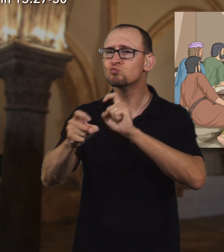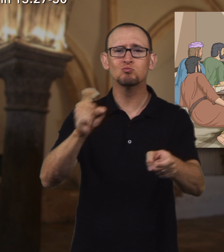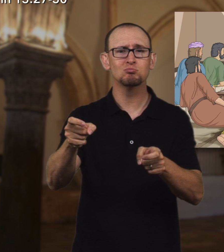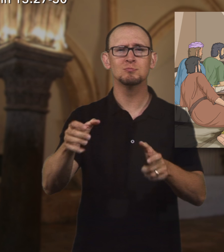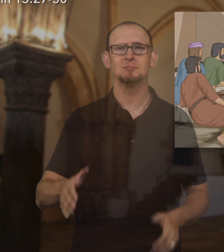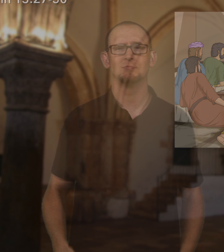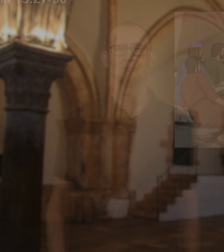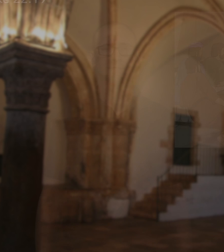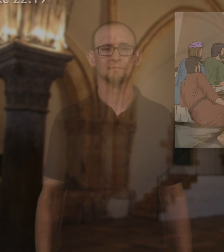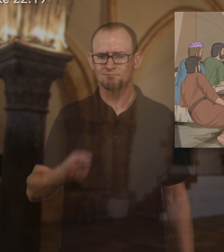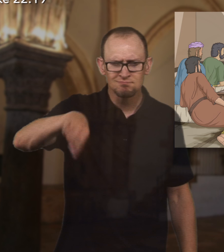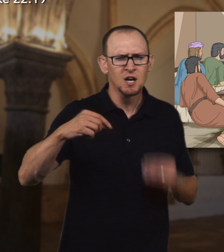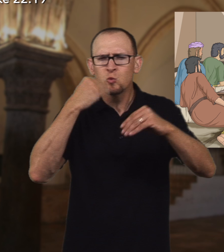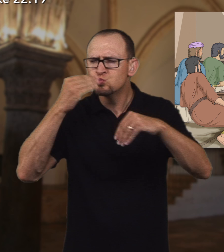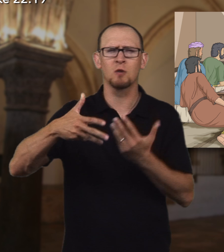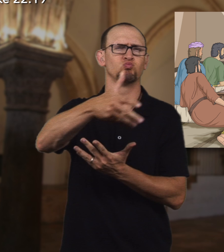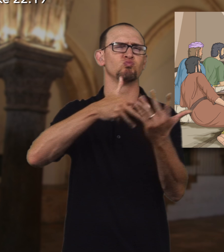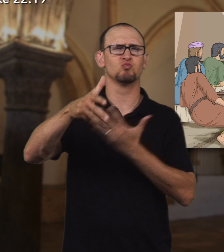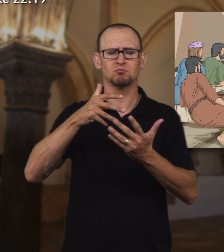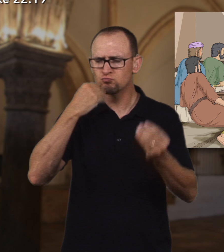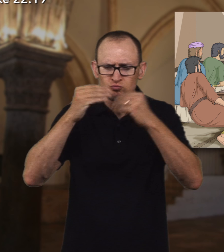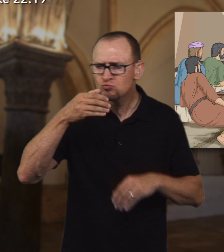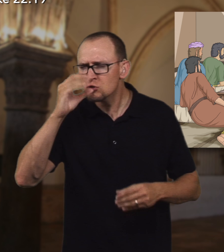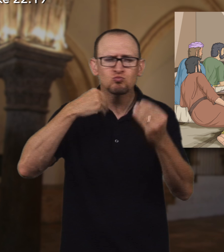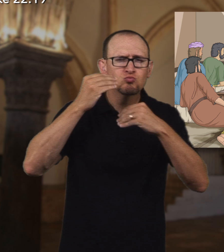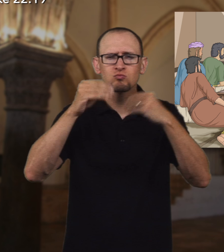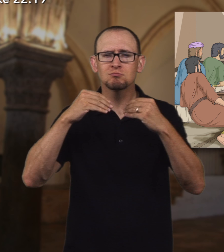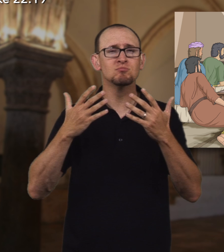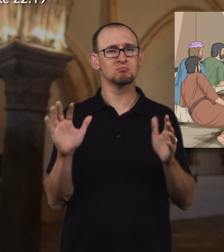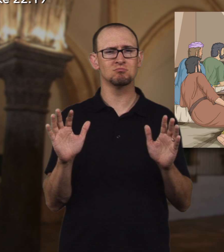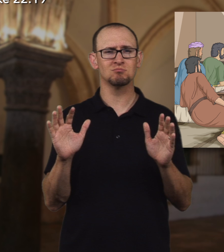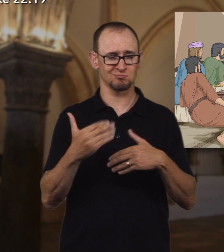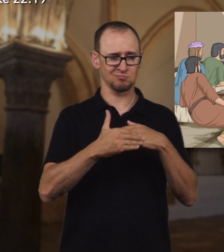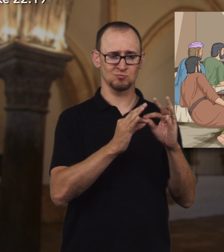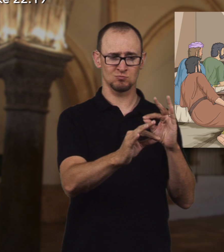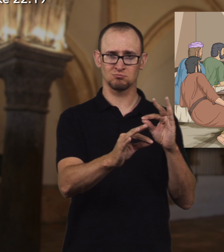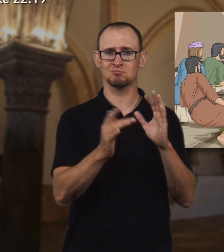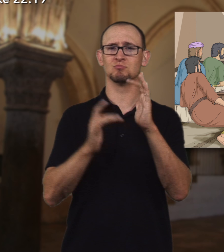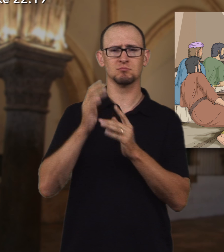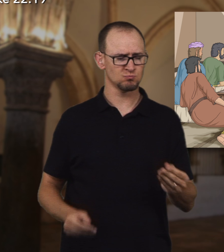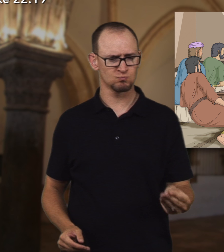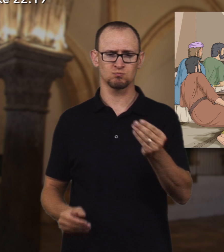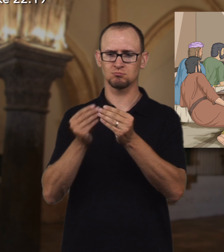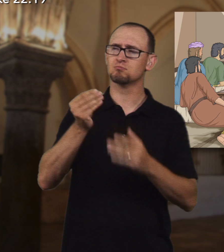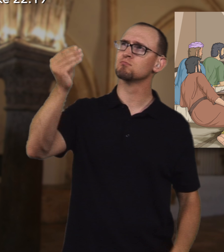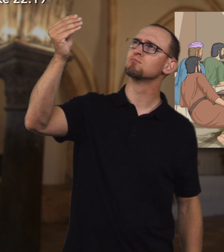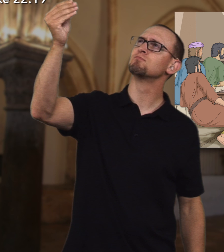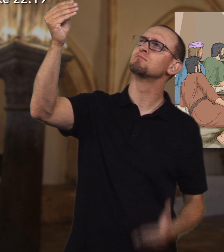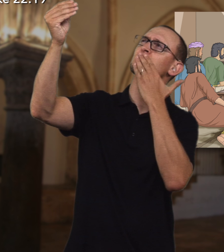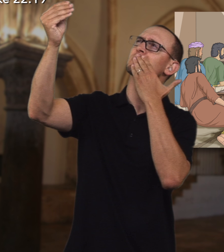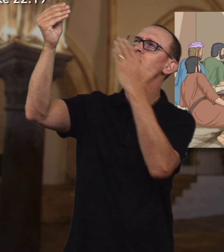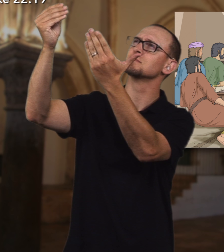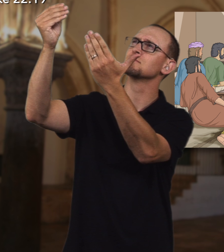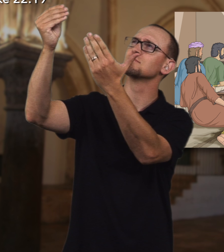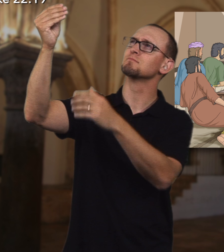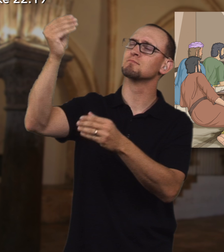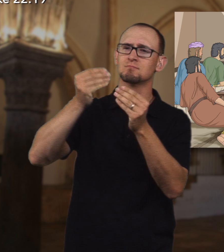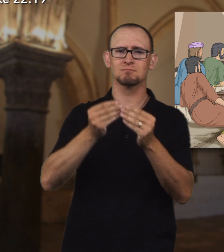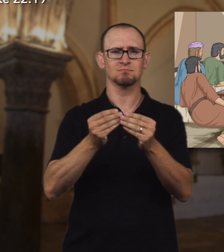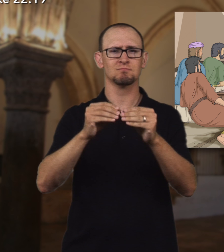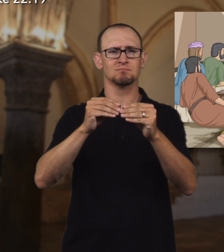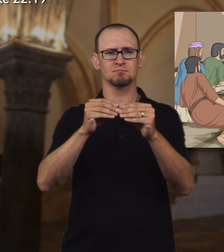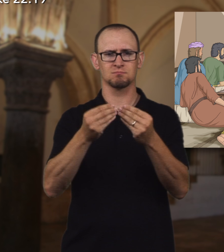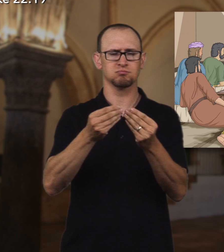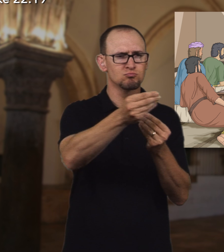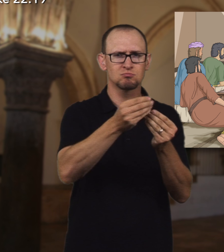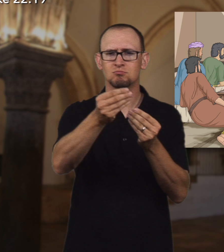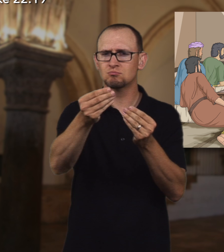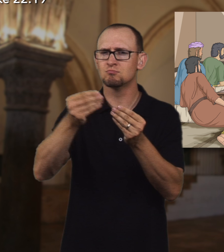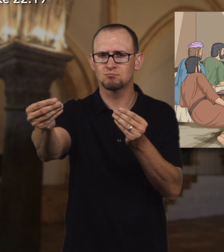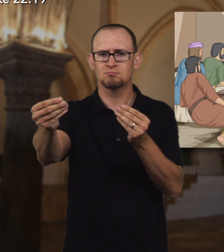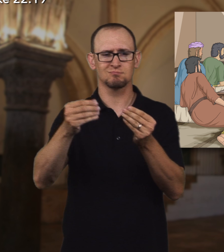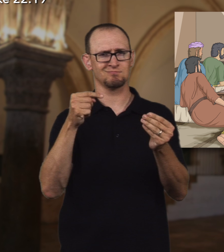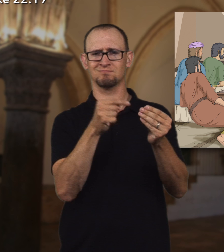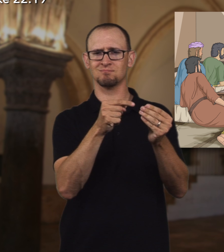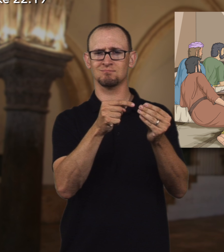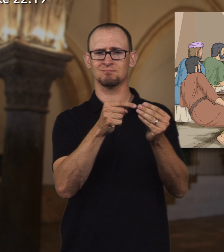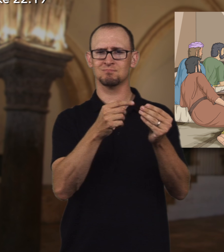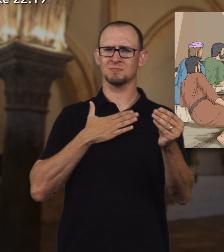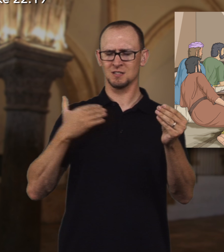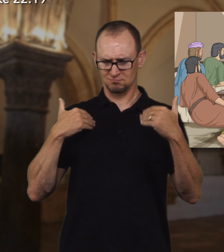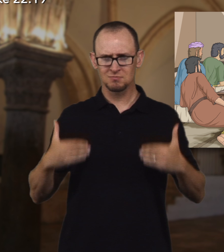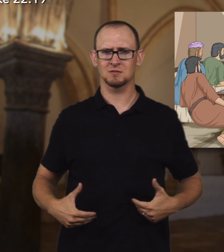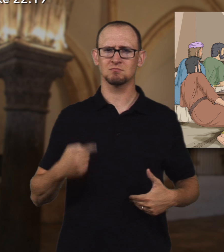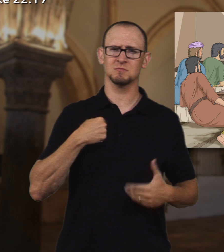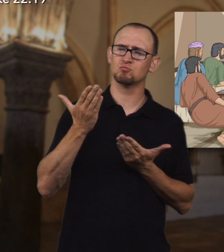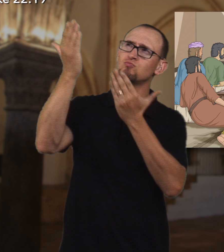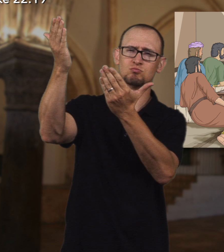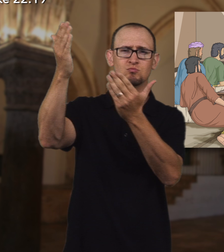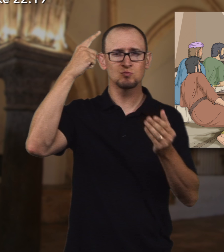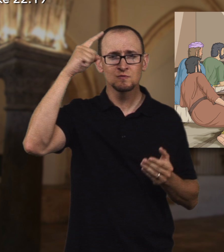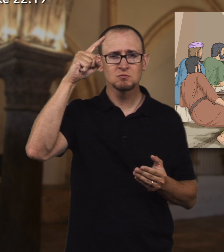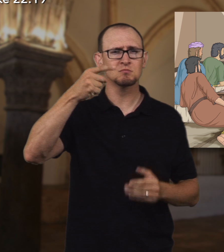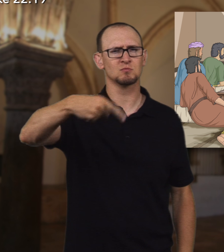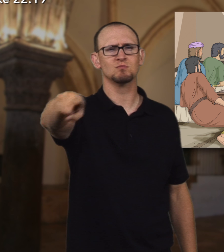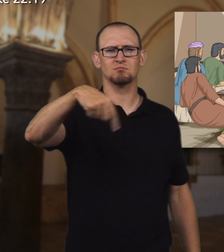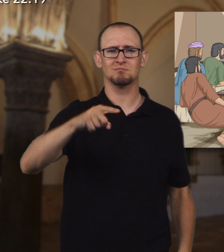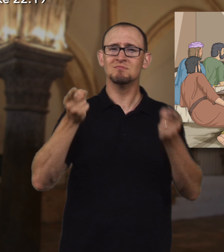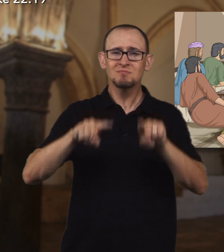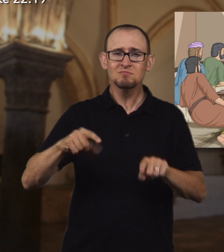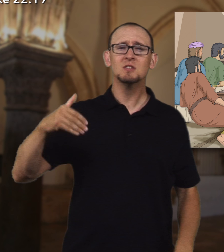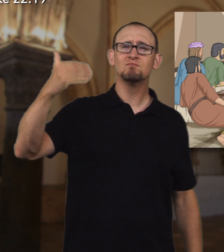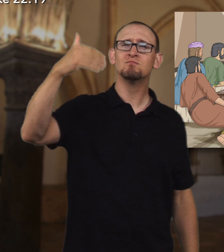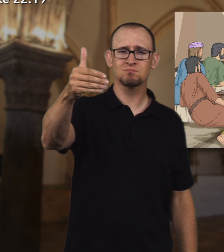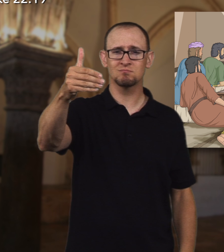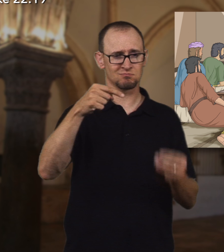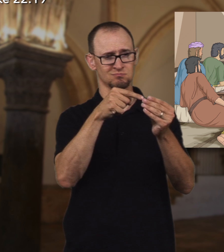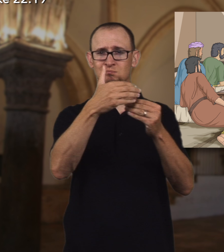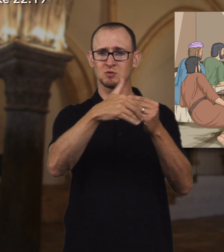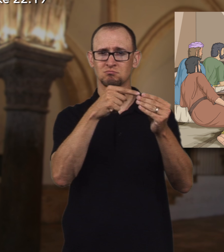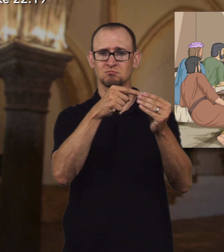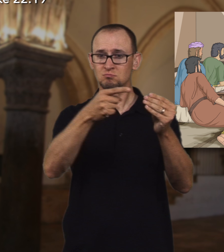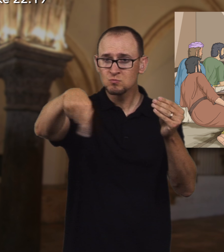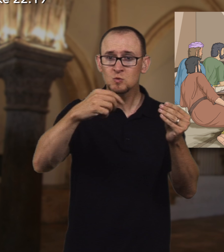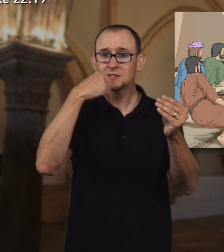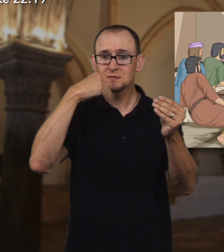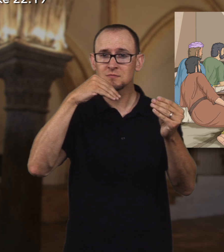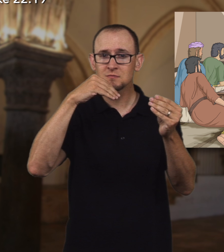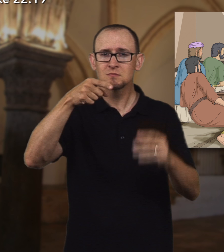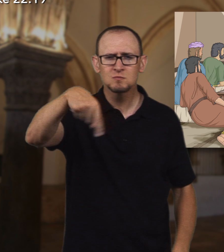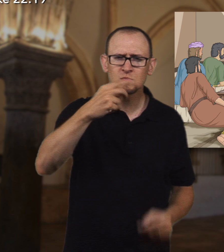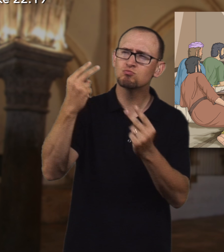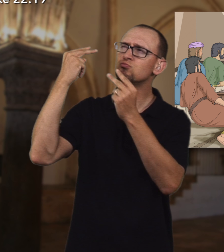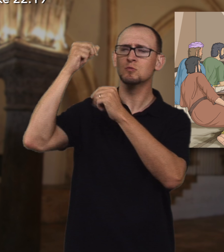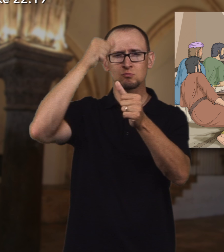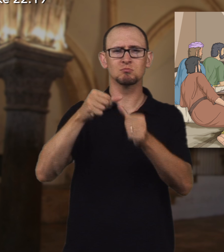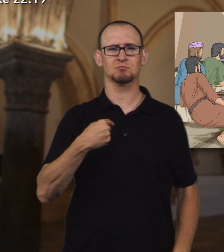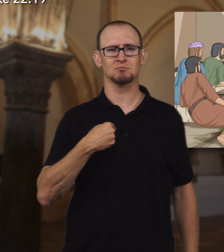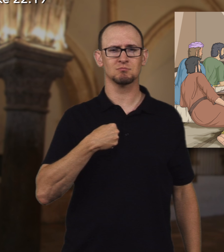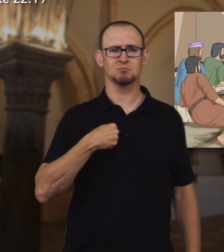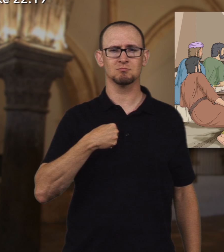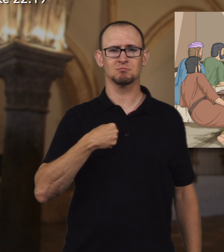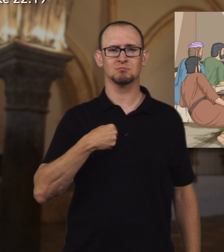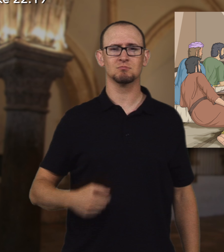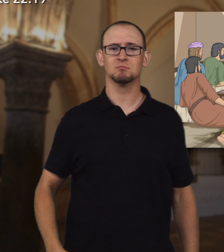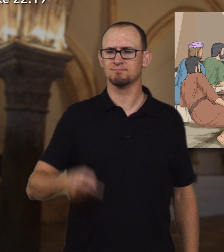And He took the bread, gave thanks and broke it, and gave it to them, saying, “This is My body, given for you;